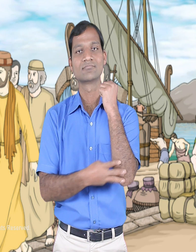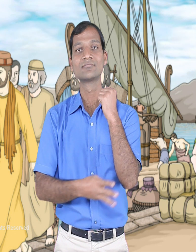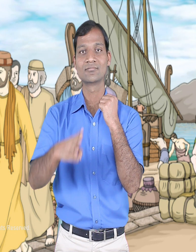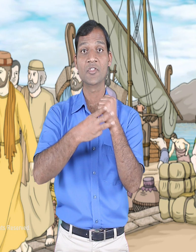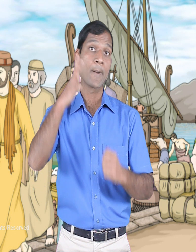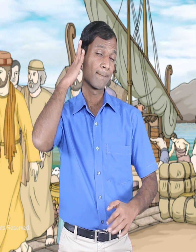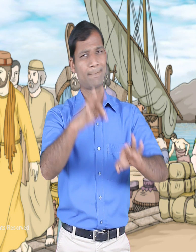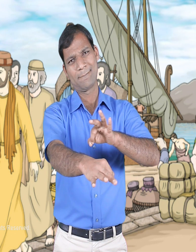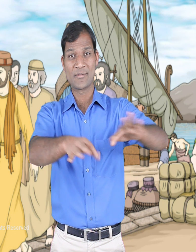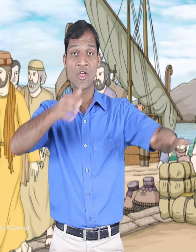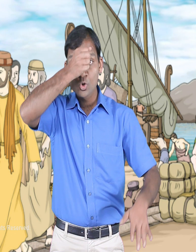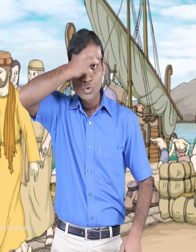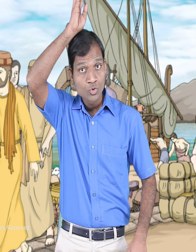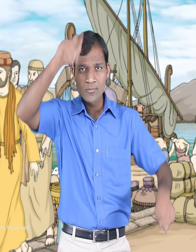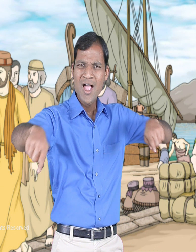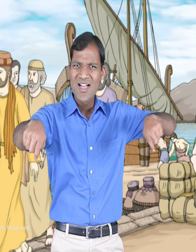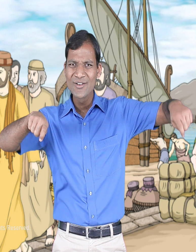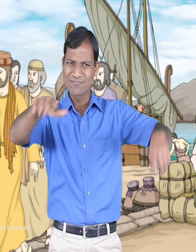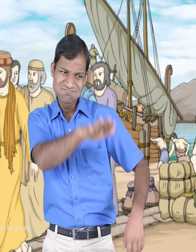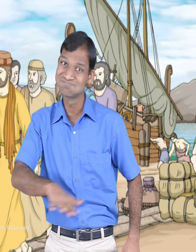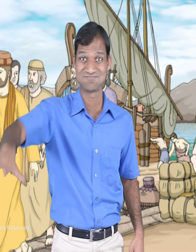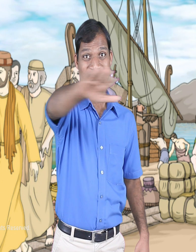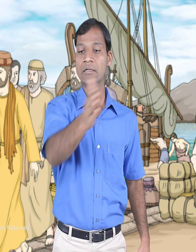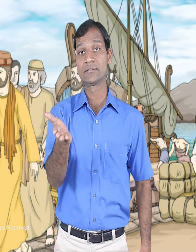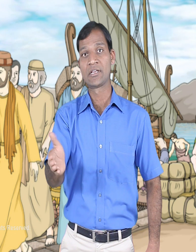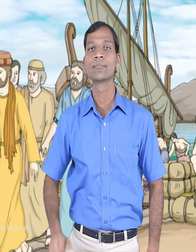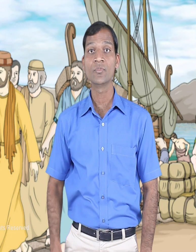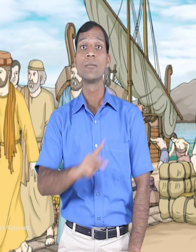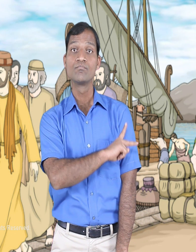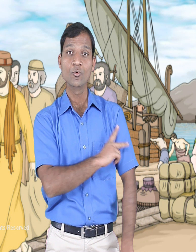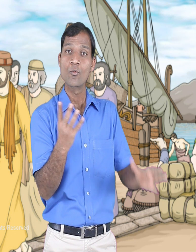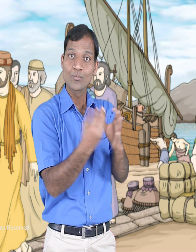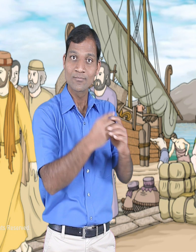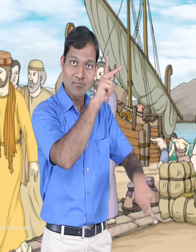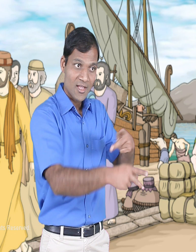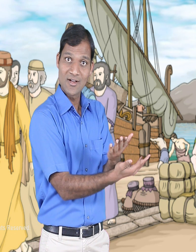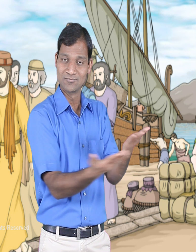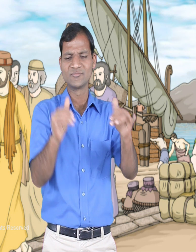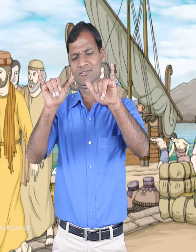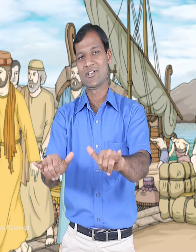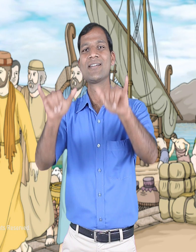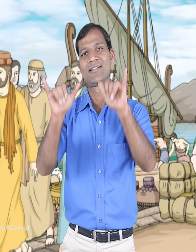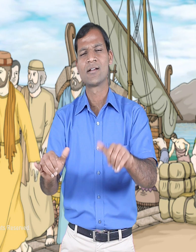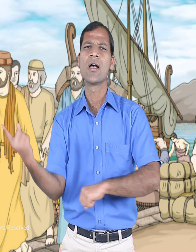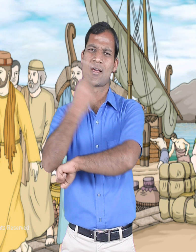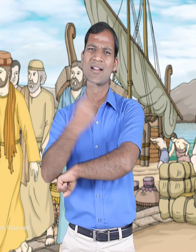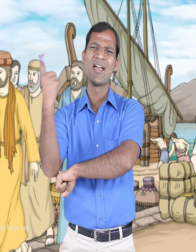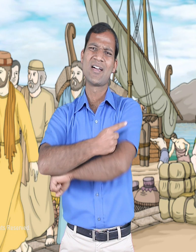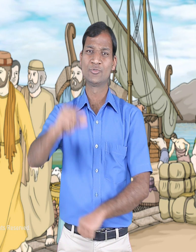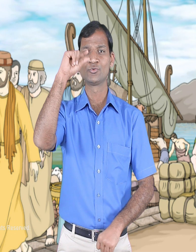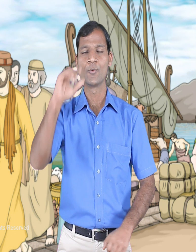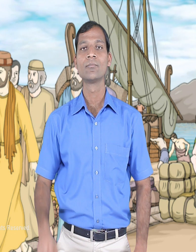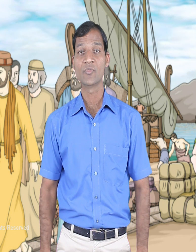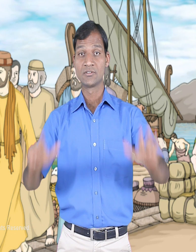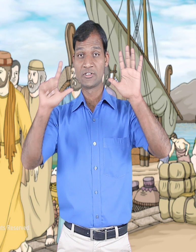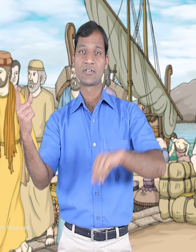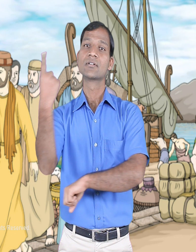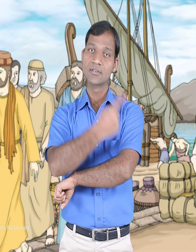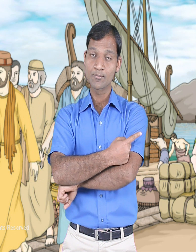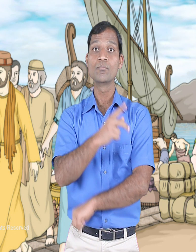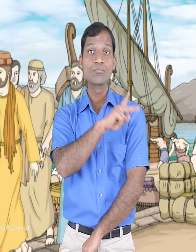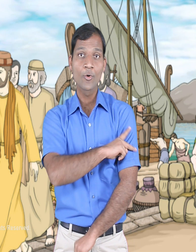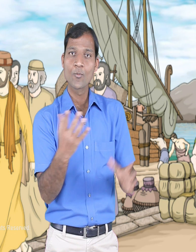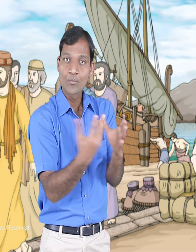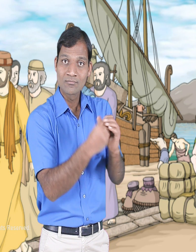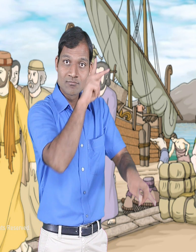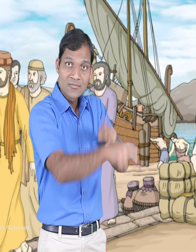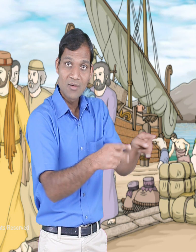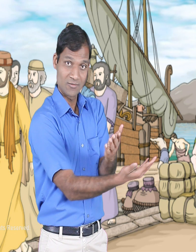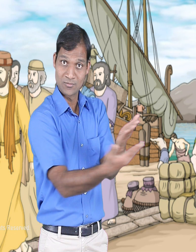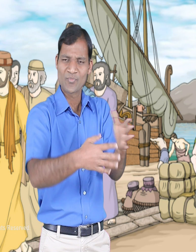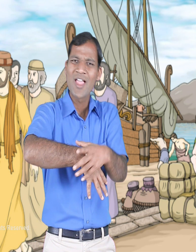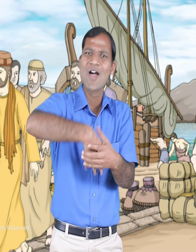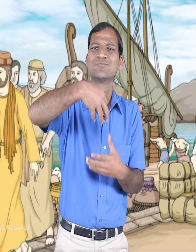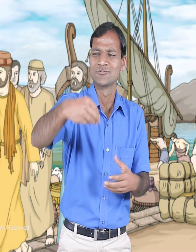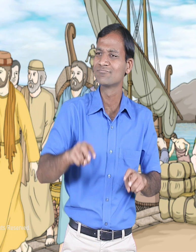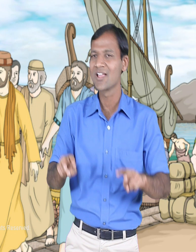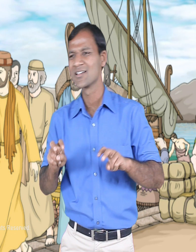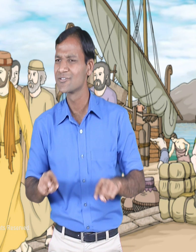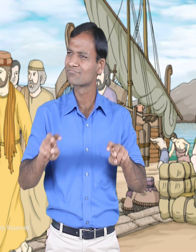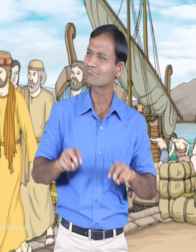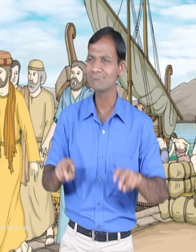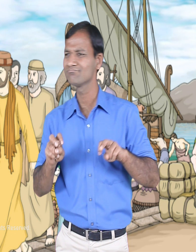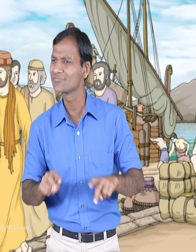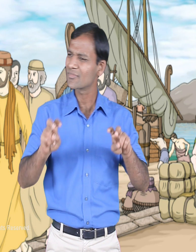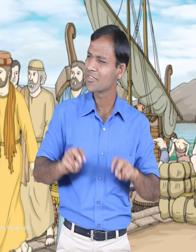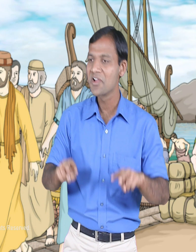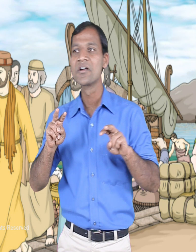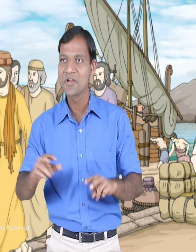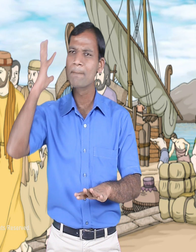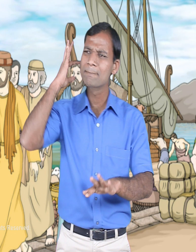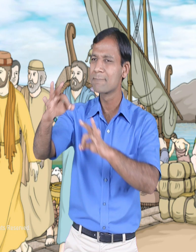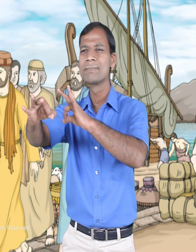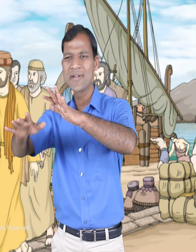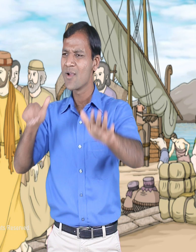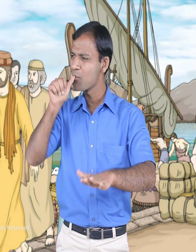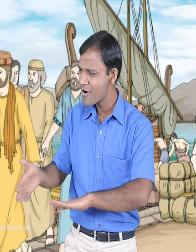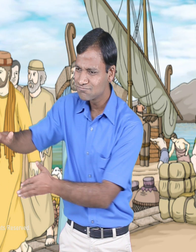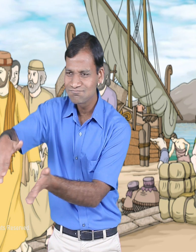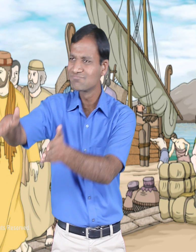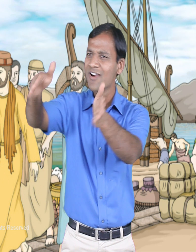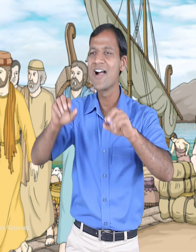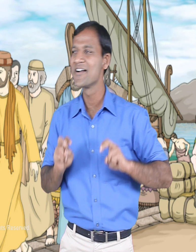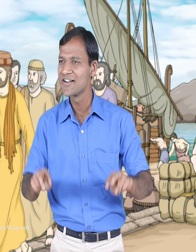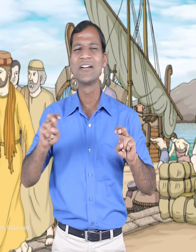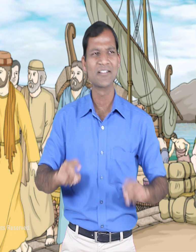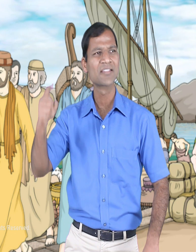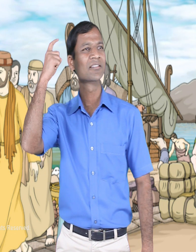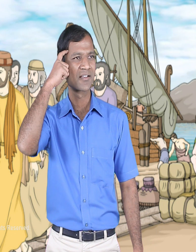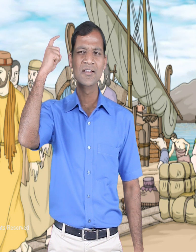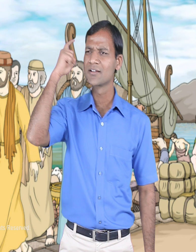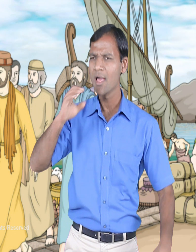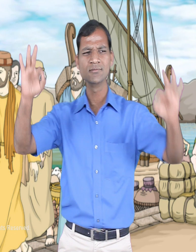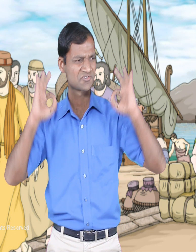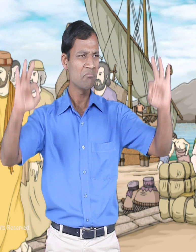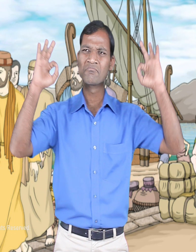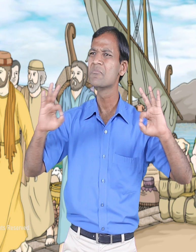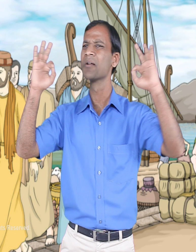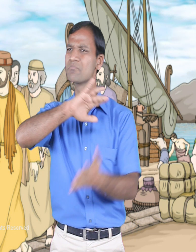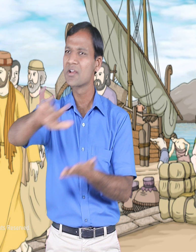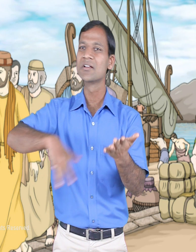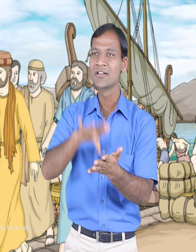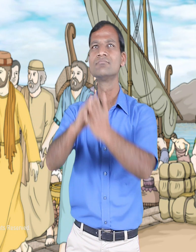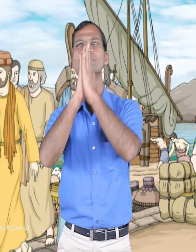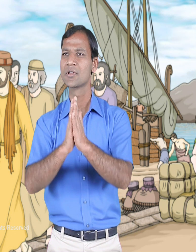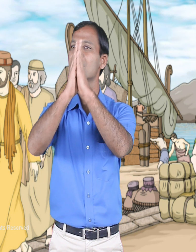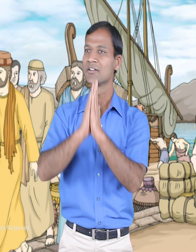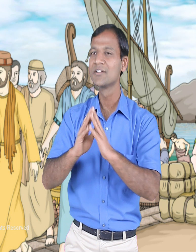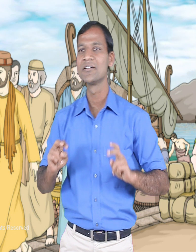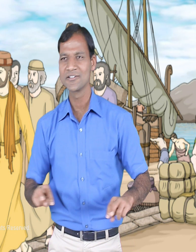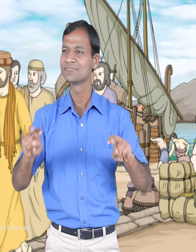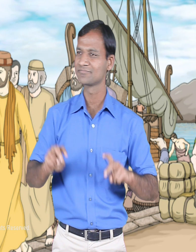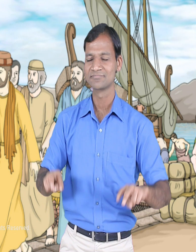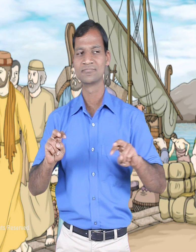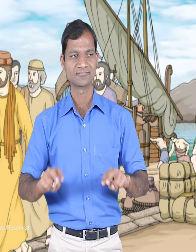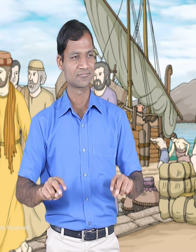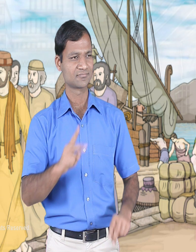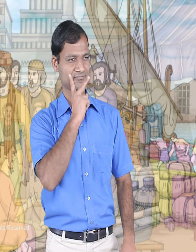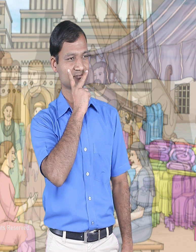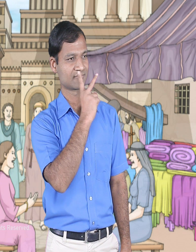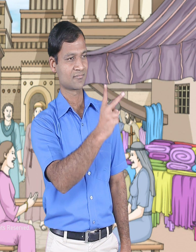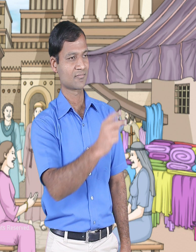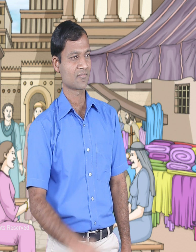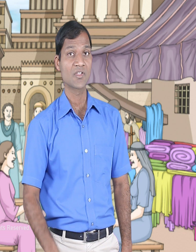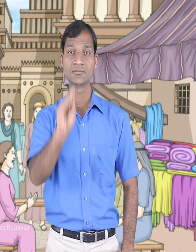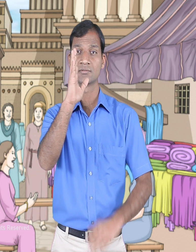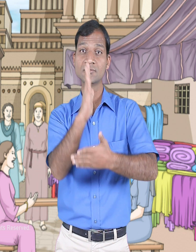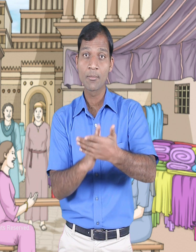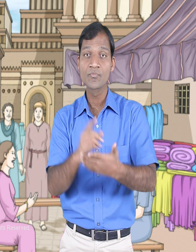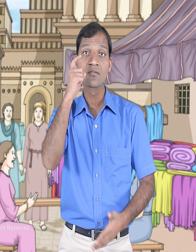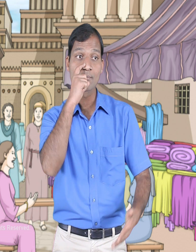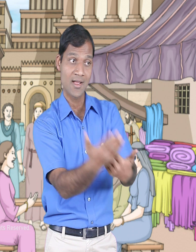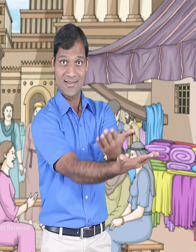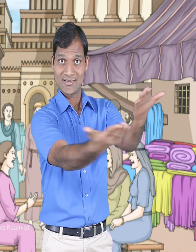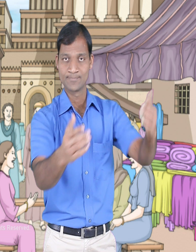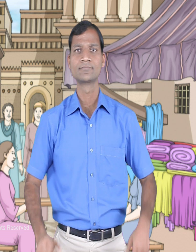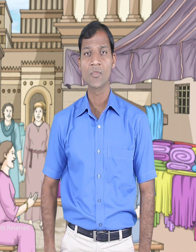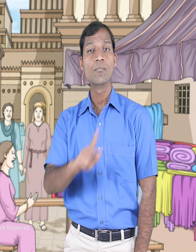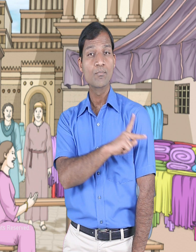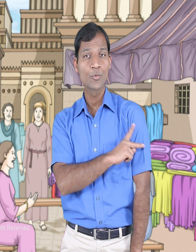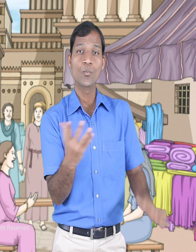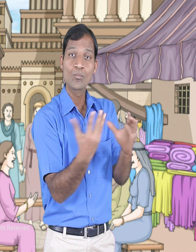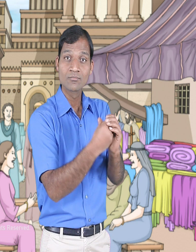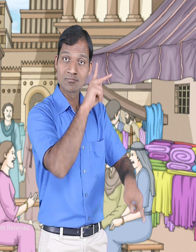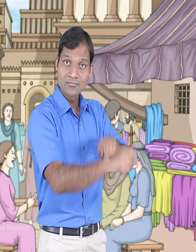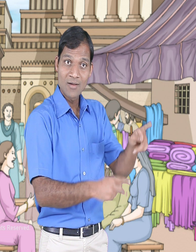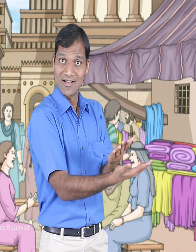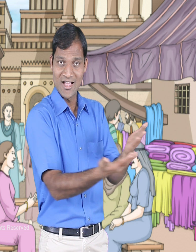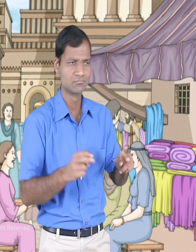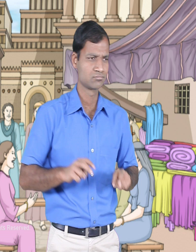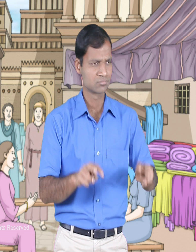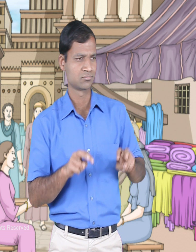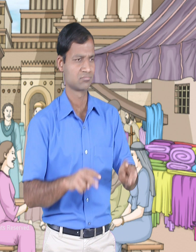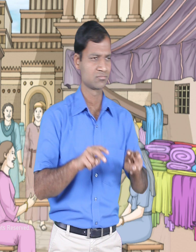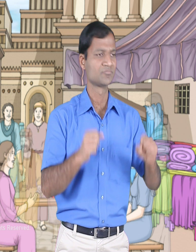And we stayed there several days. On the Sabbath we went outside the city gate along the river, where it was customary to find a place of prayer.